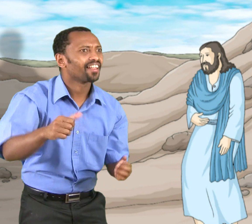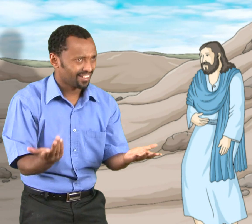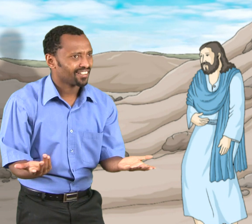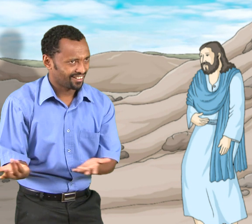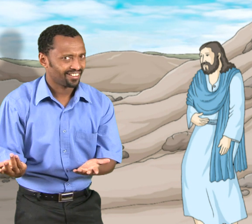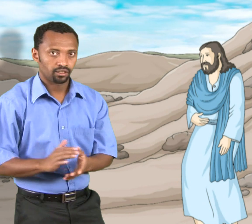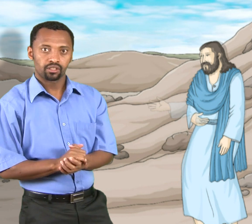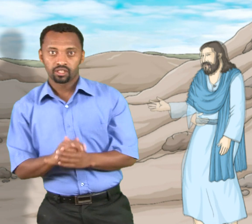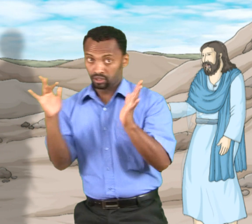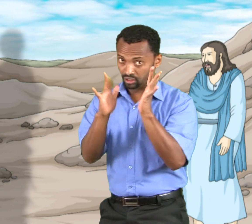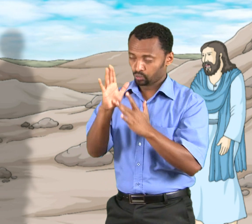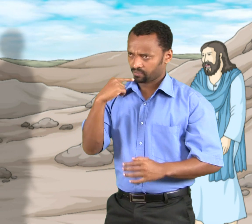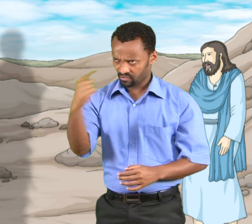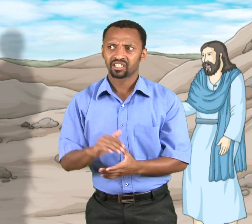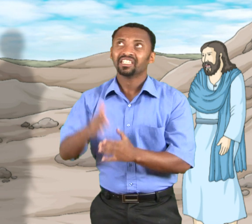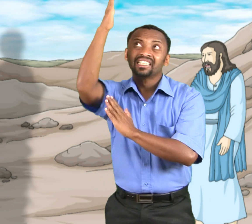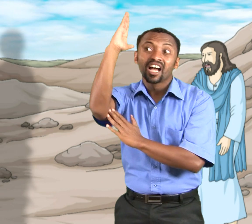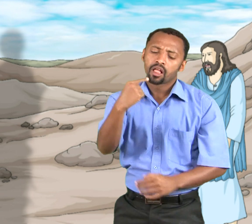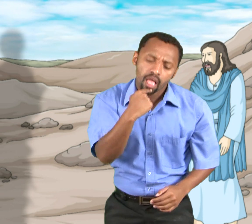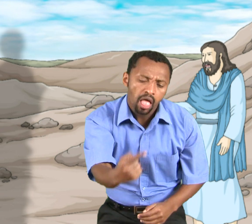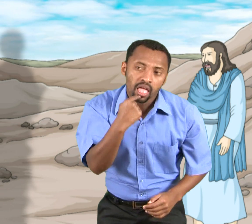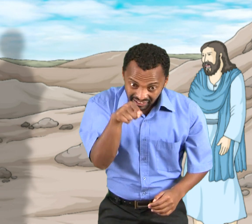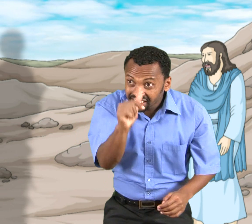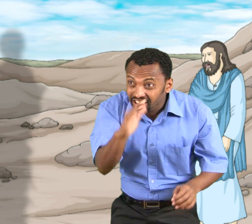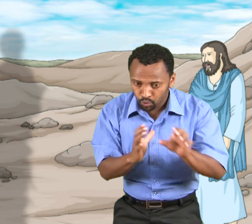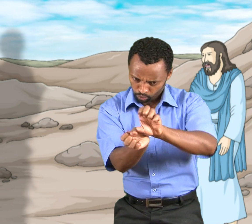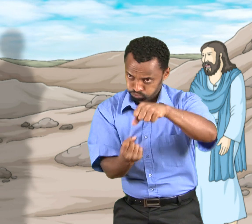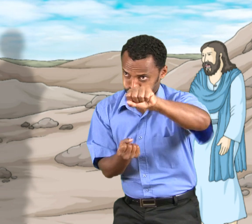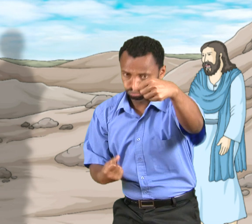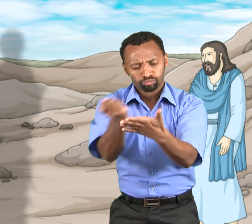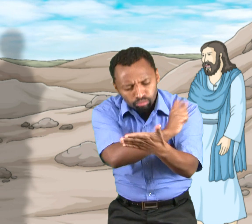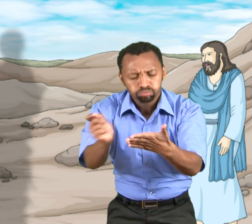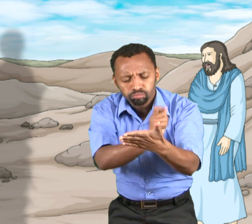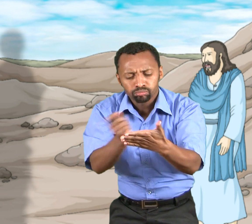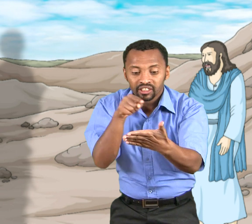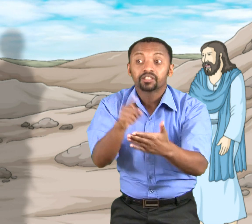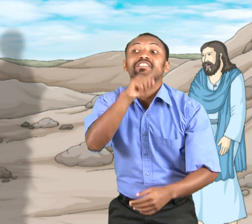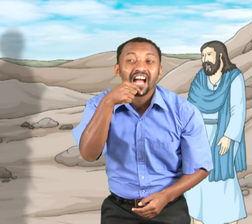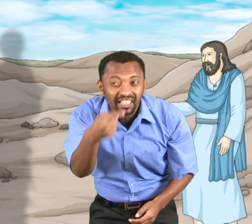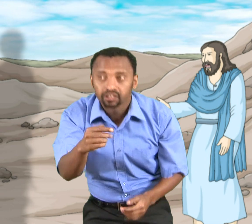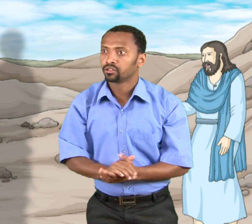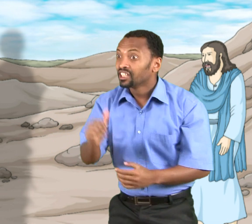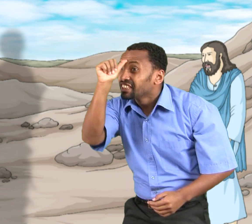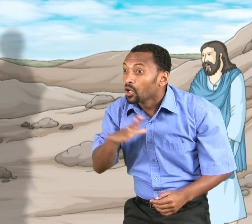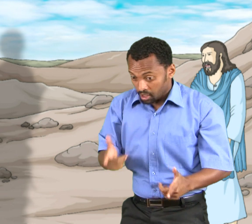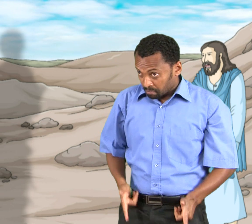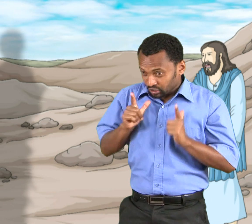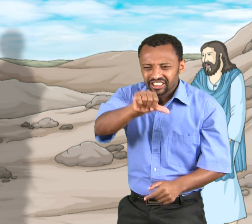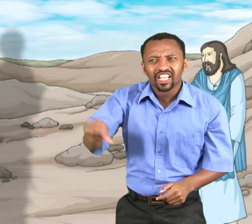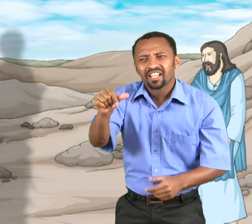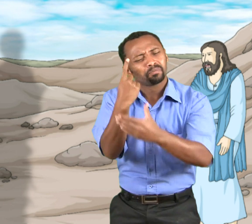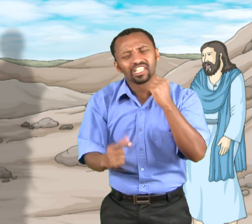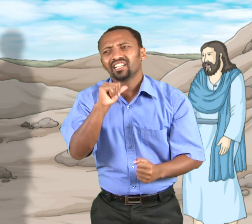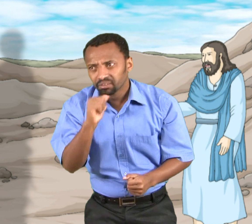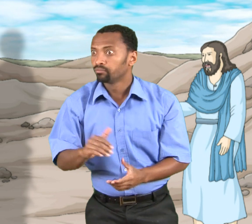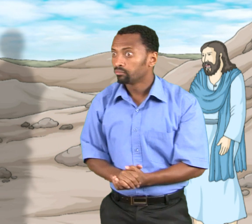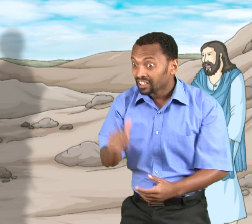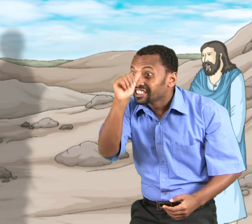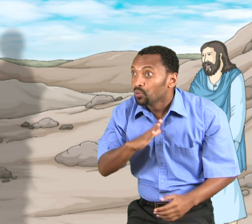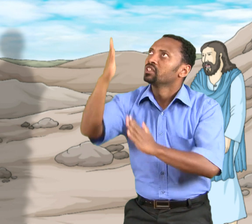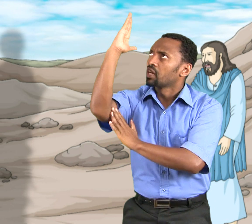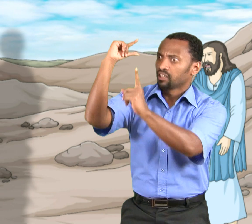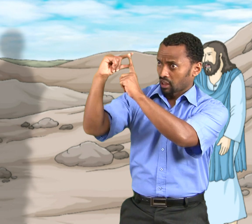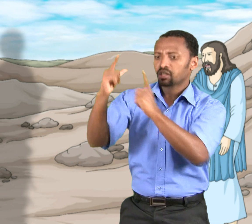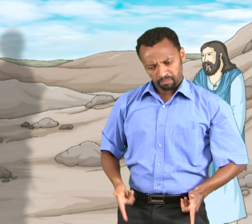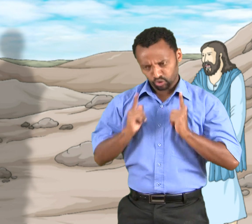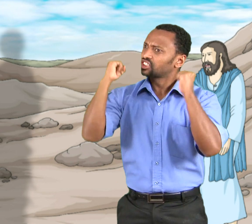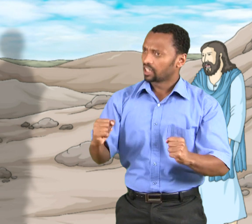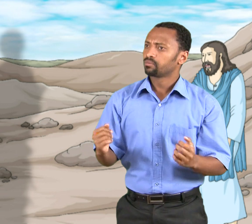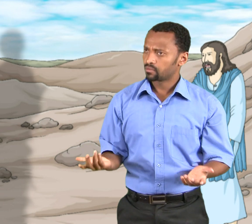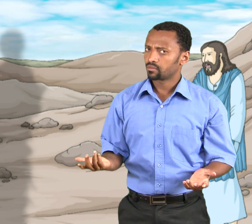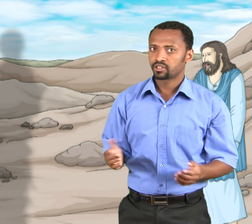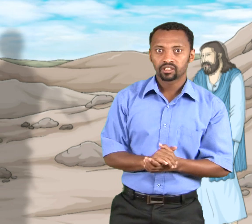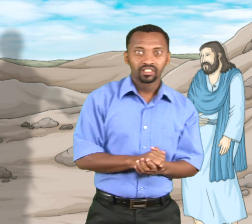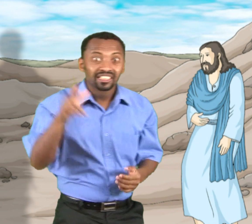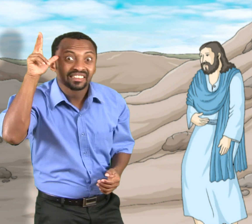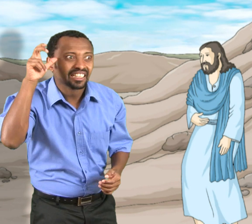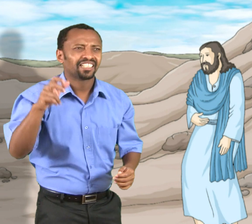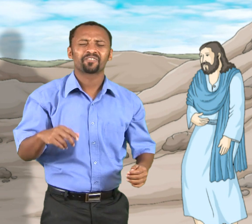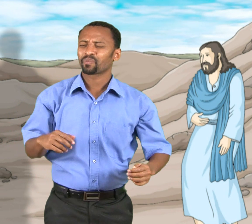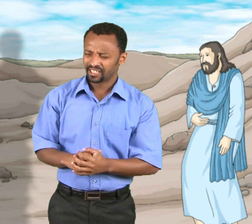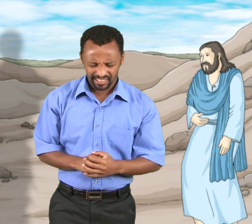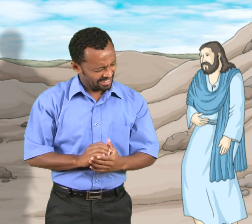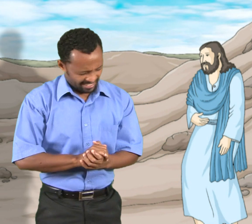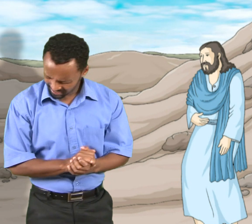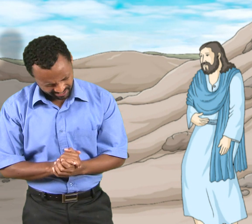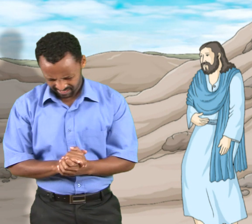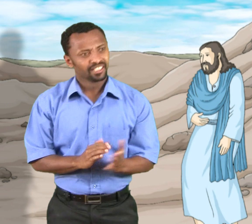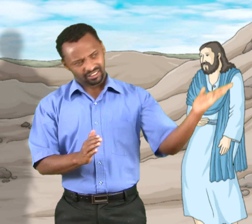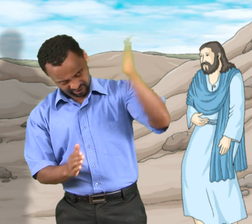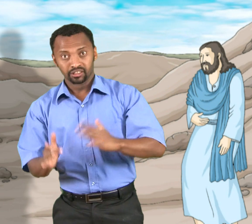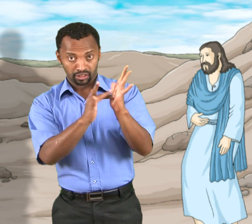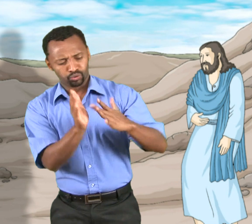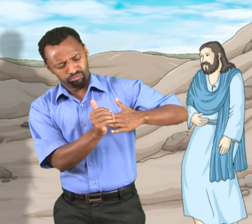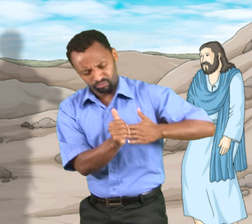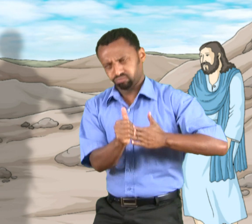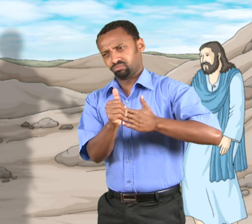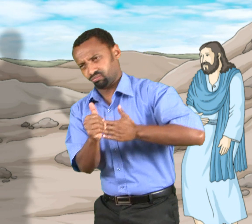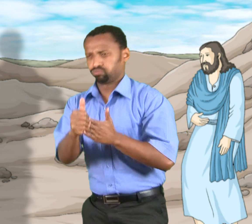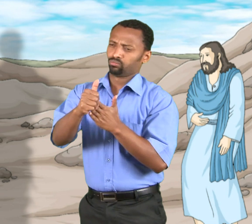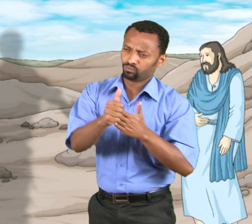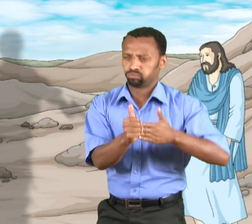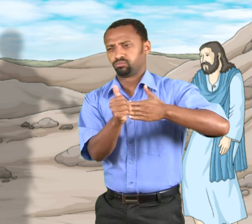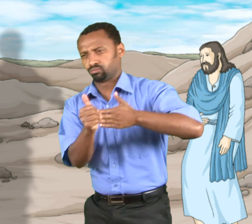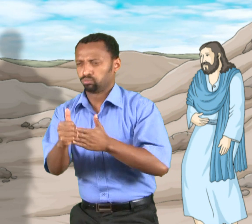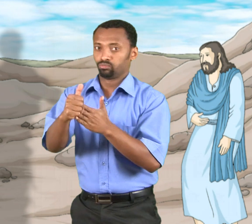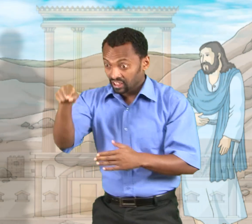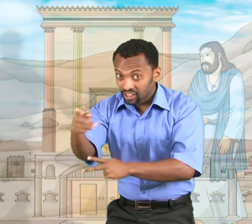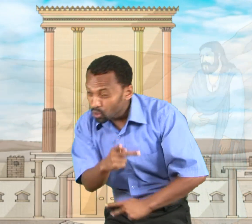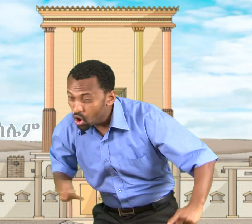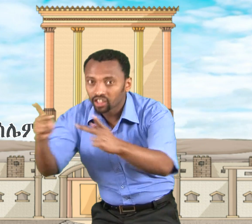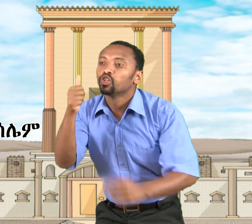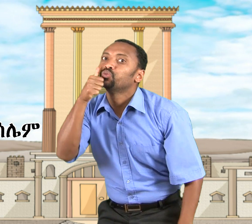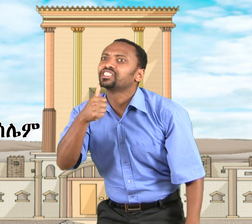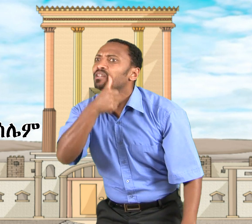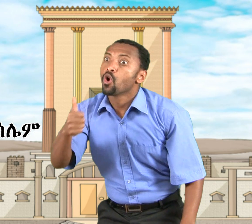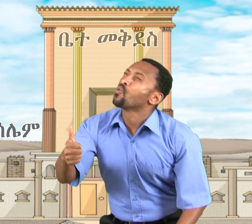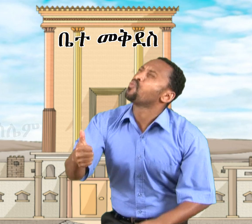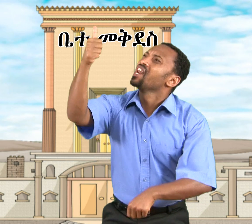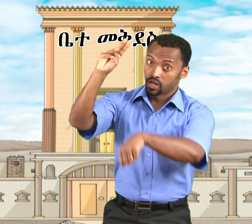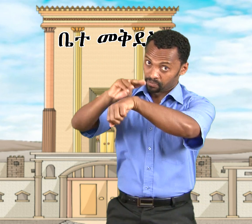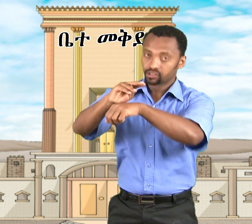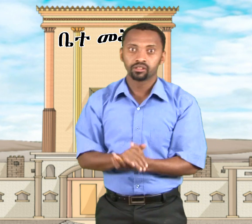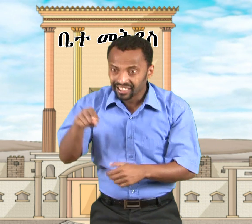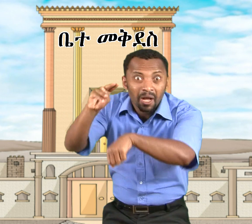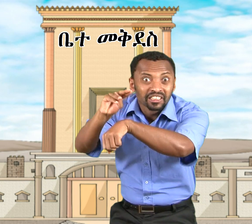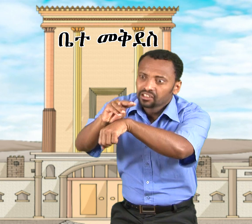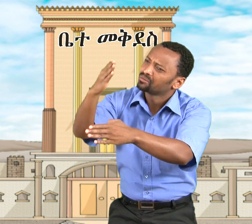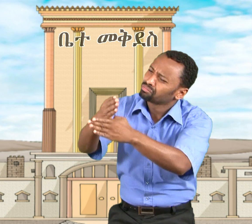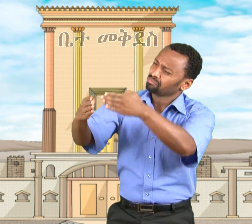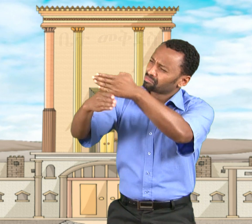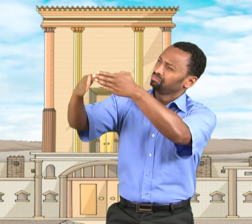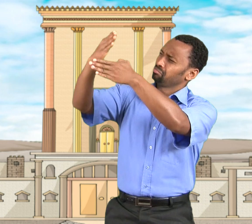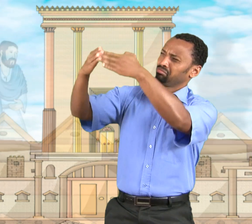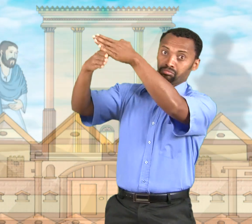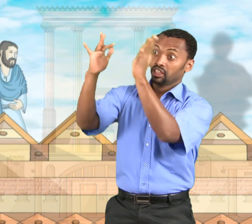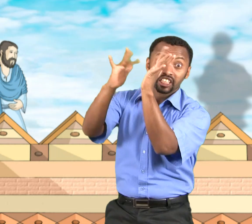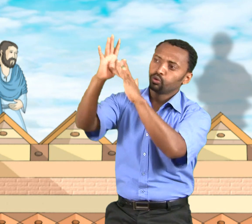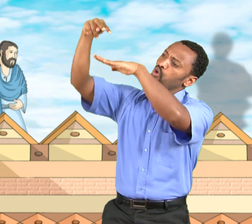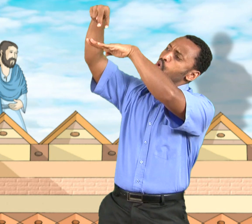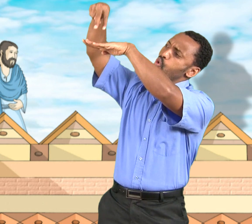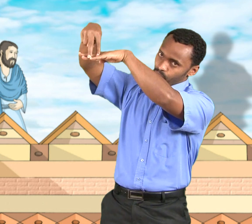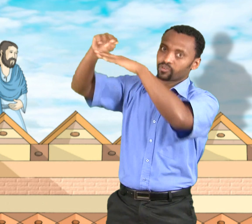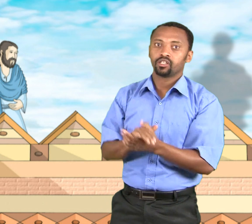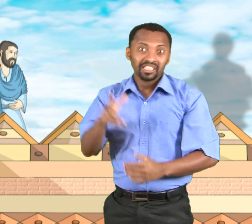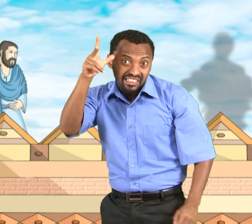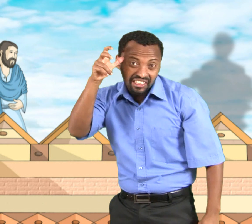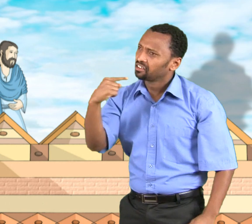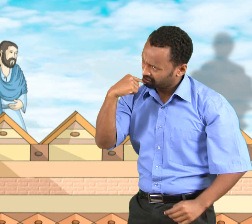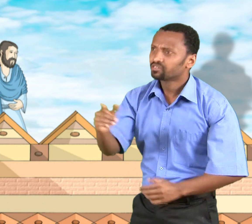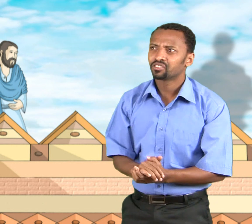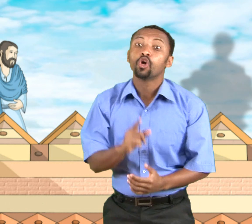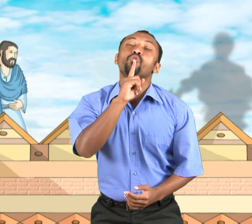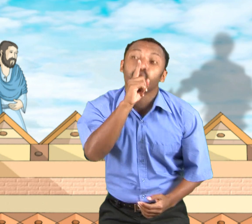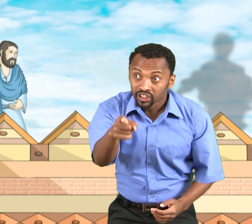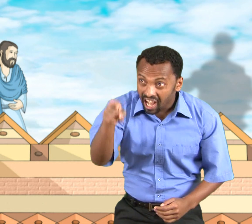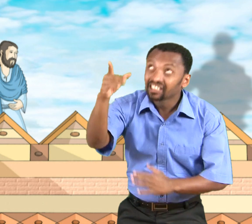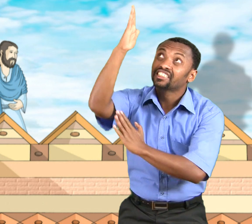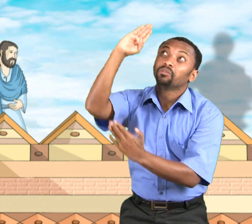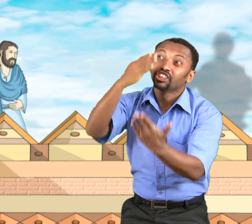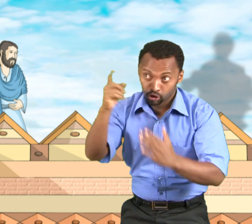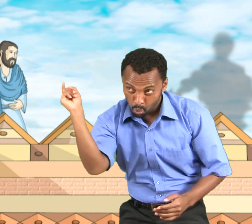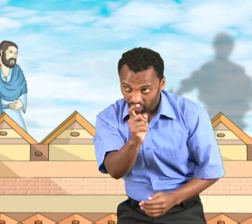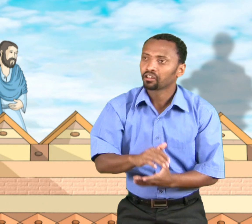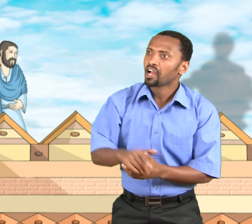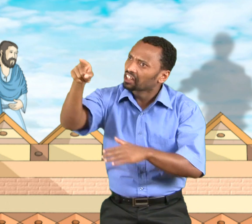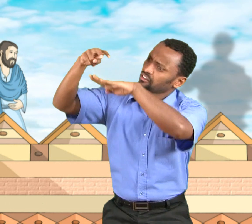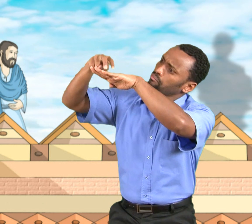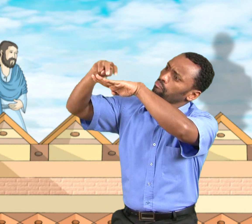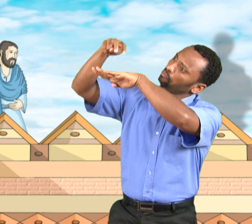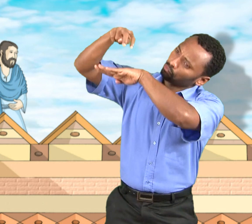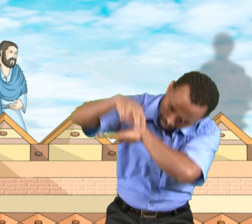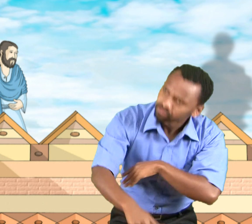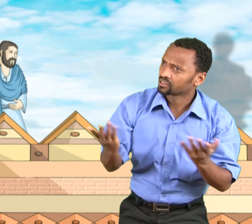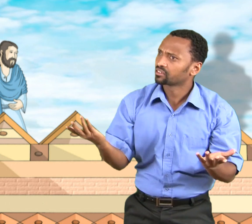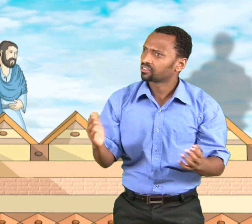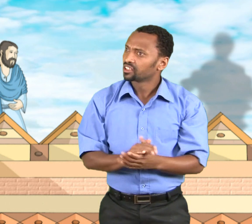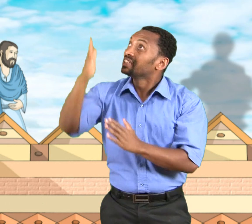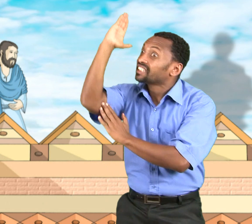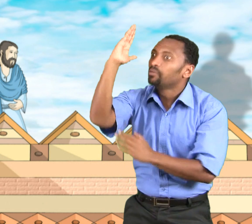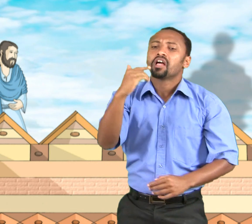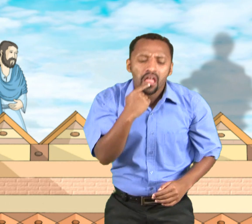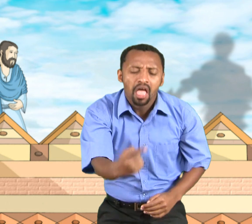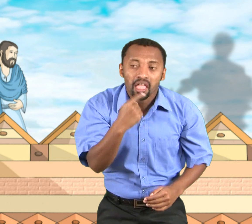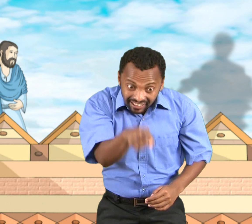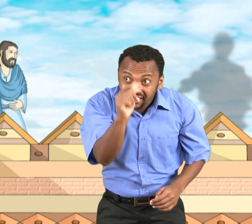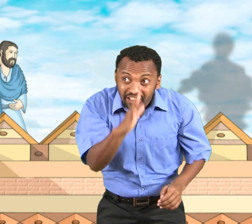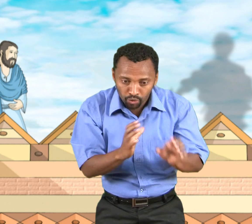But Jesus answered, “It is written: ‘Man shall not live on bread alone, but on every word that comes from the mouth of God.’” Then the devil took Him to the holy city and set Him on the pinnacle of the temple.